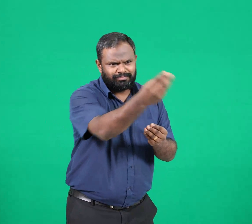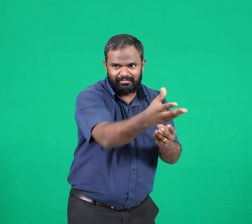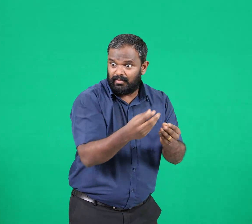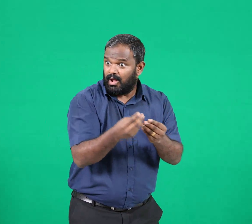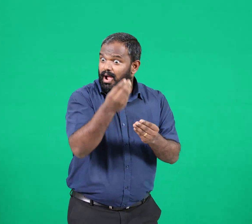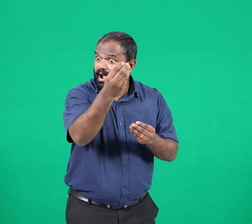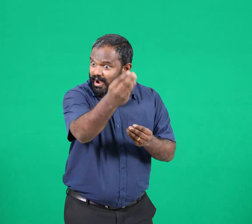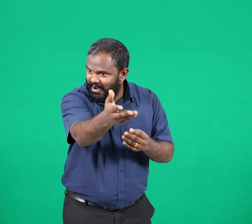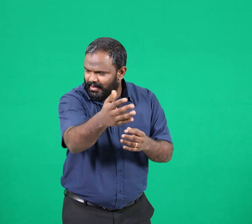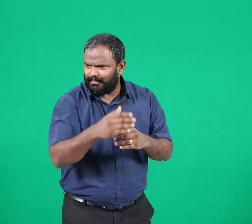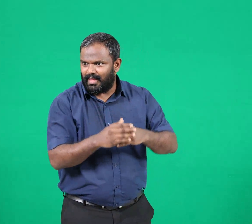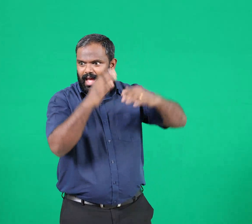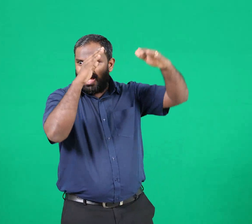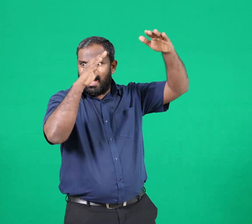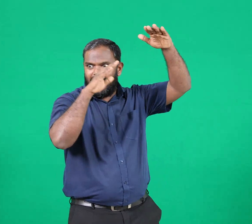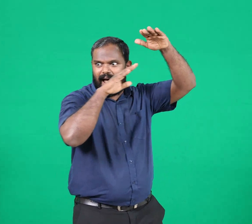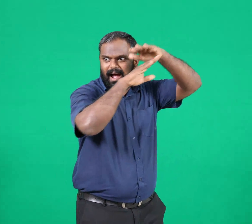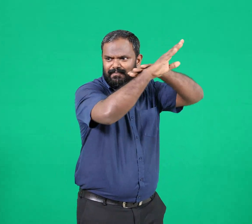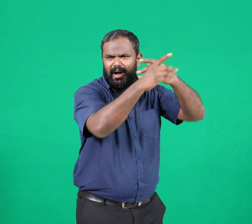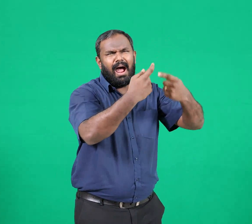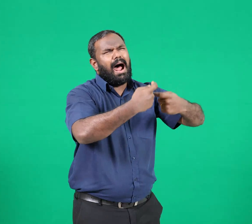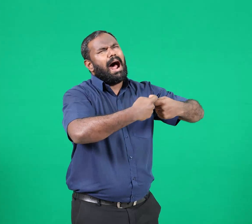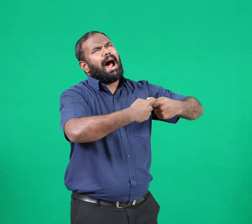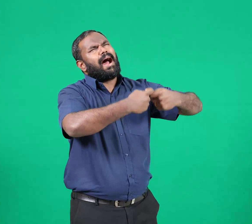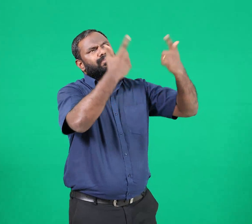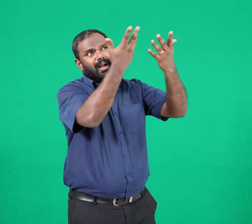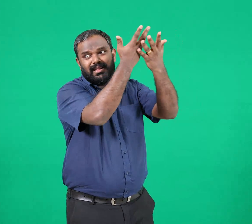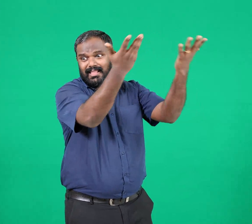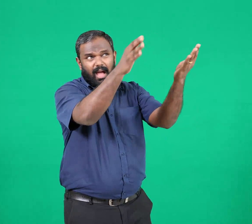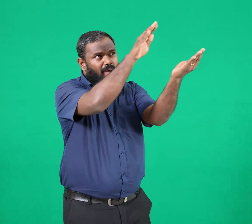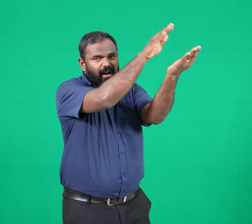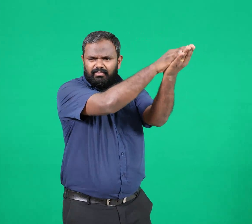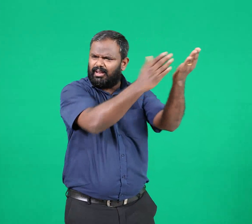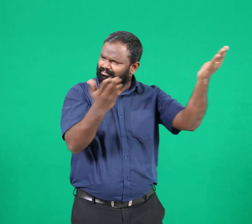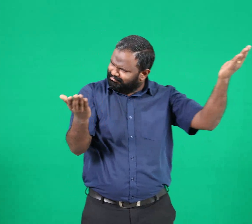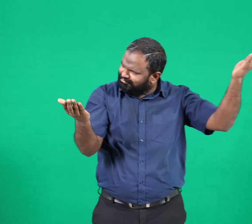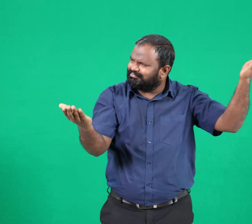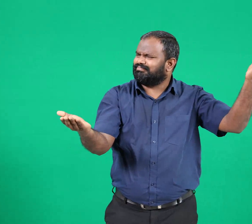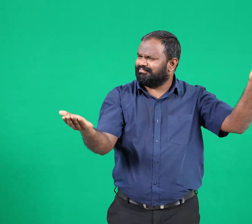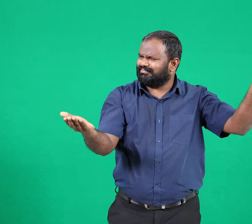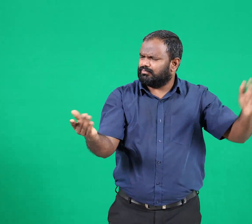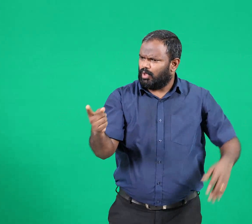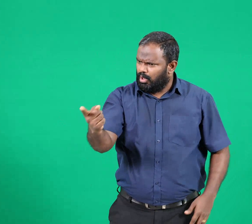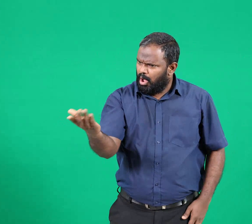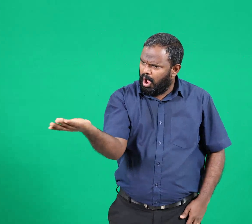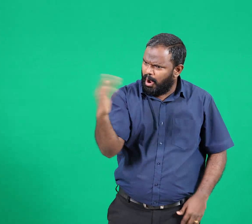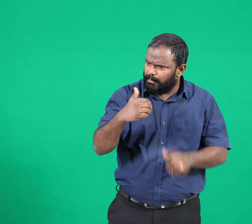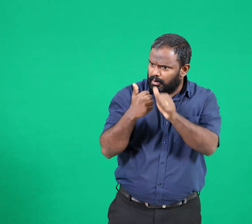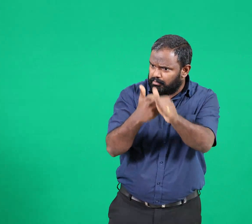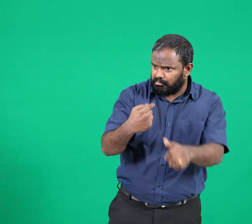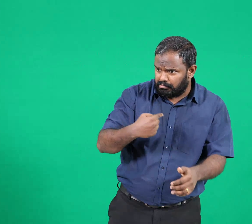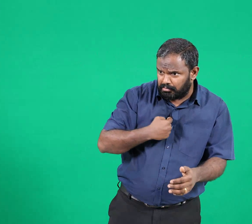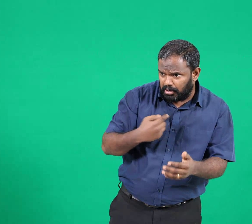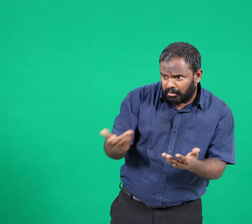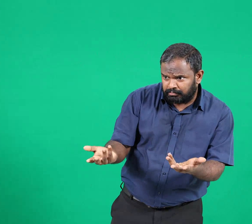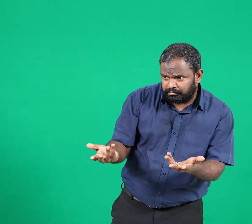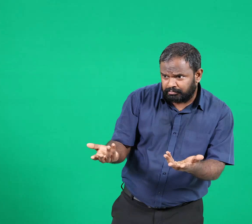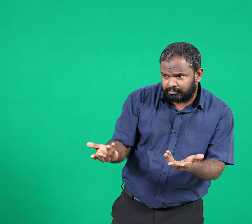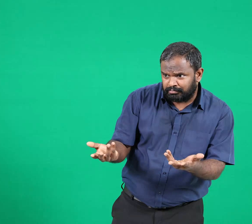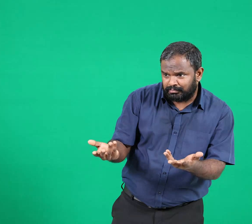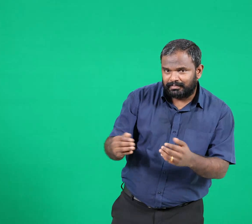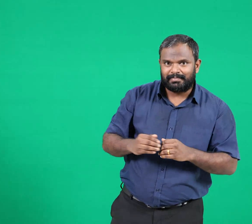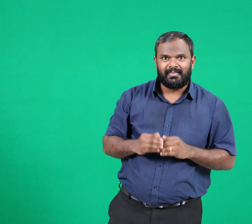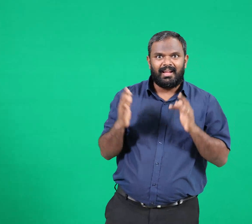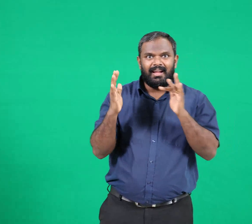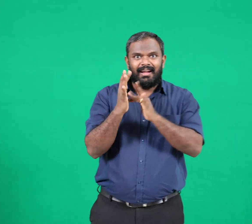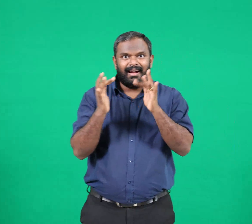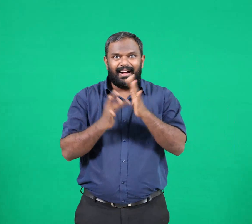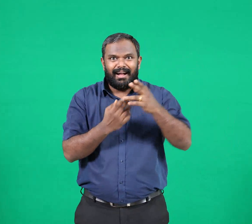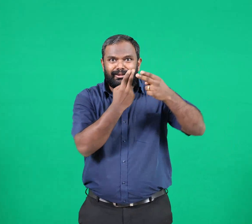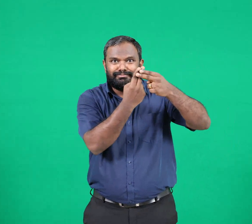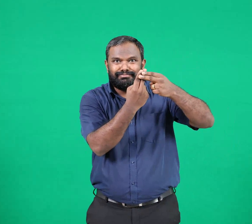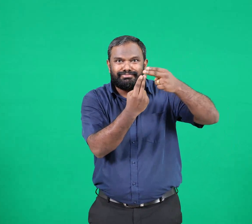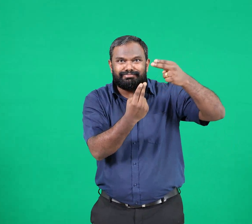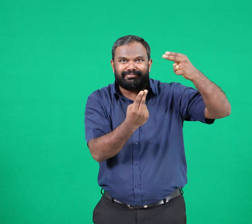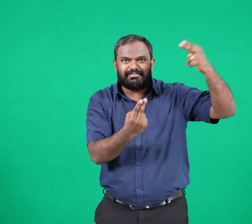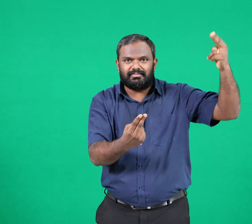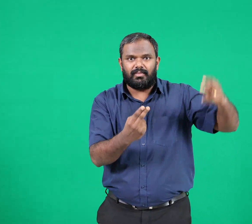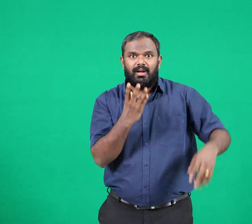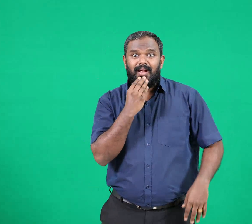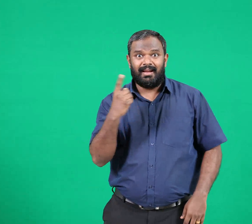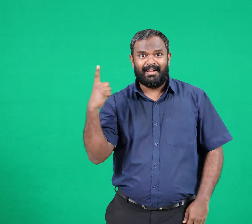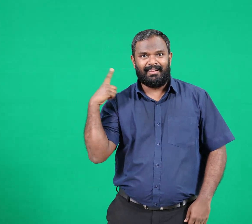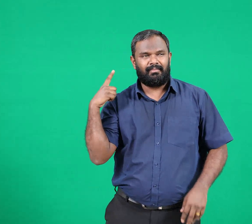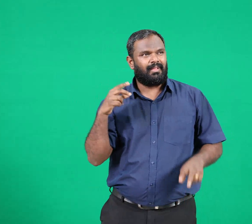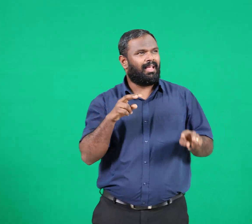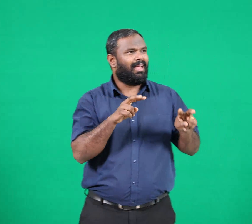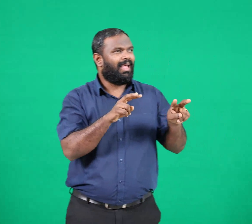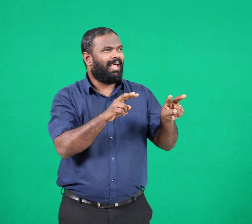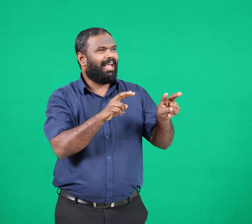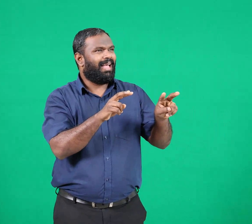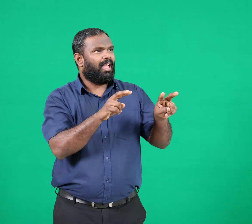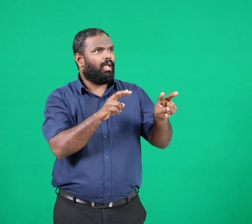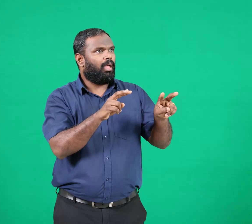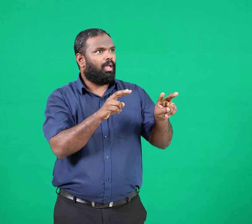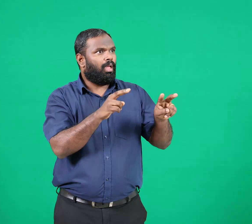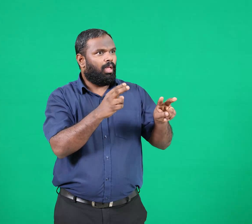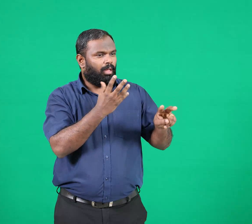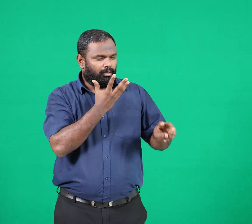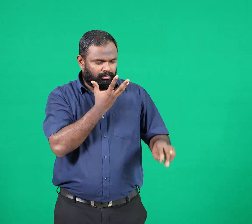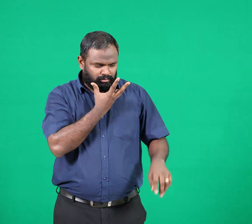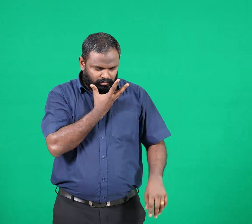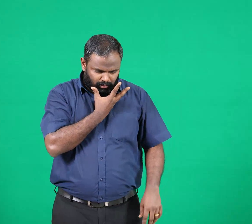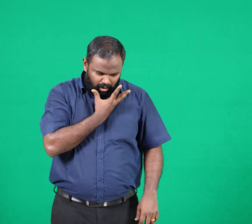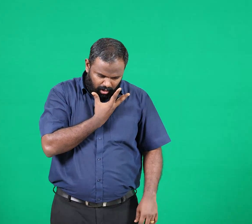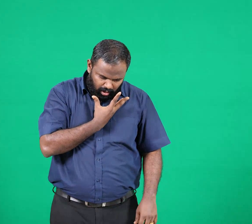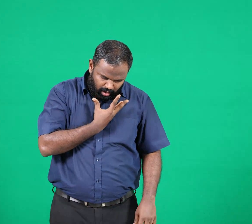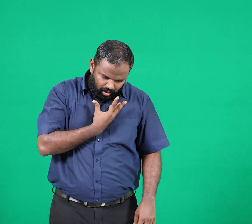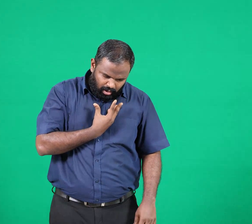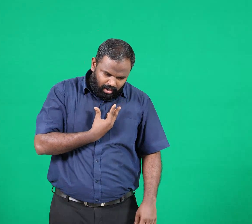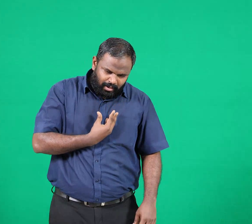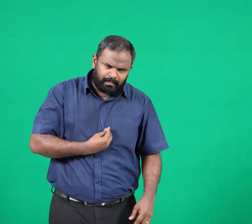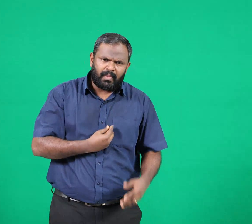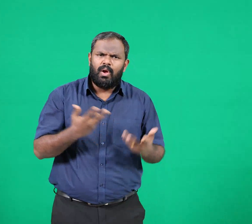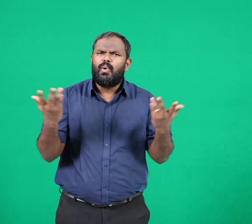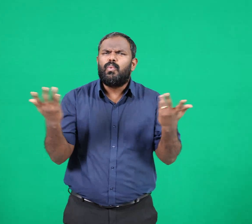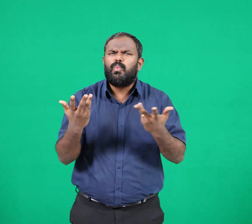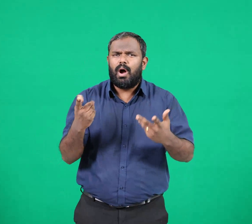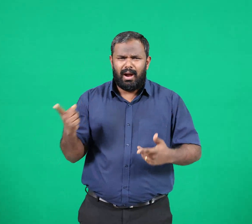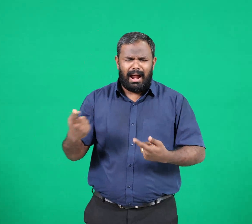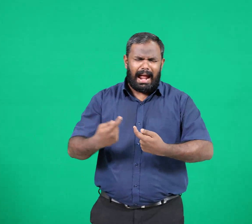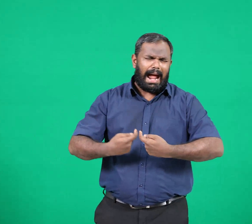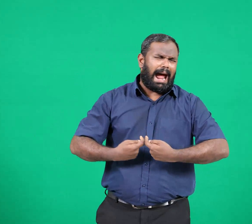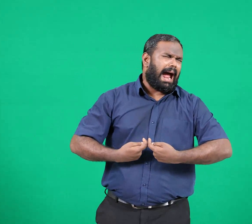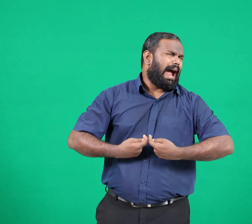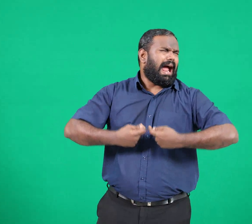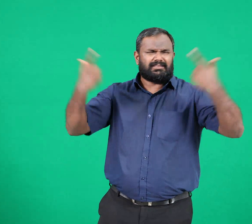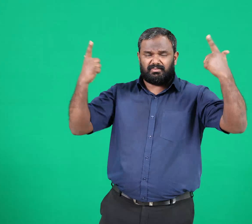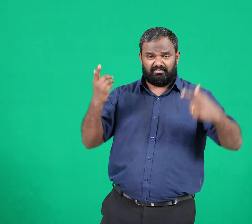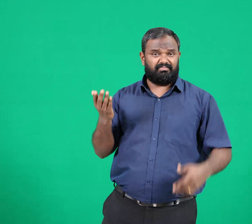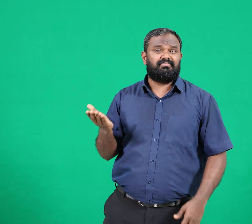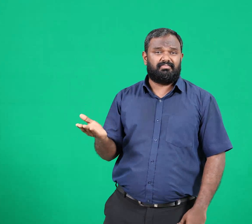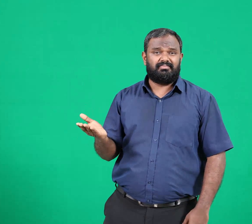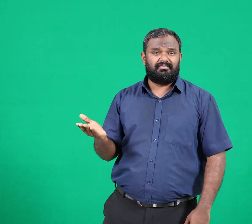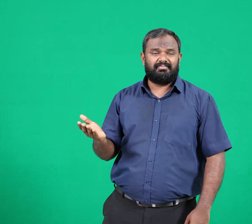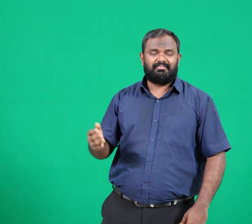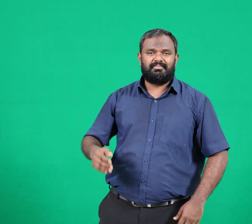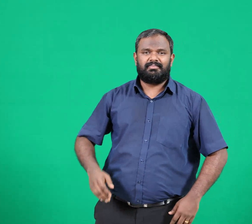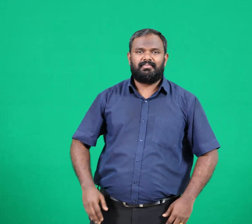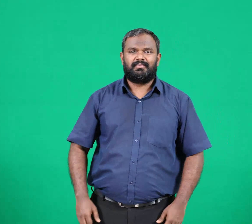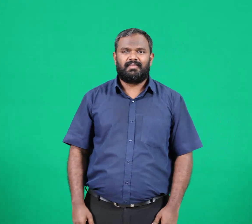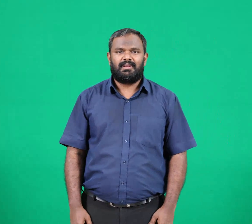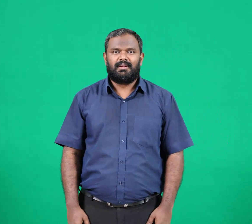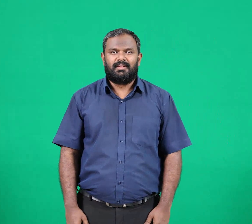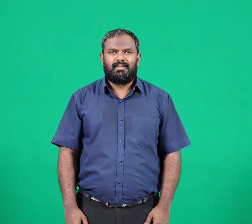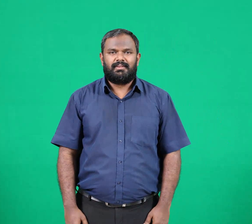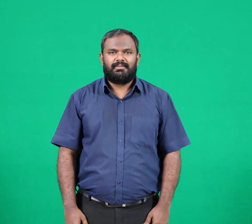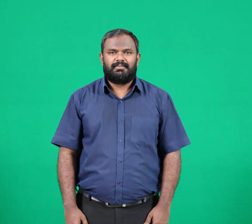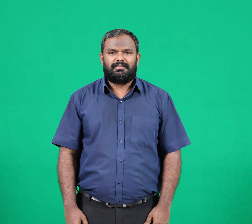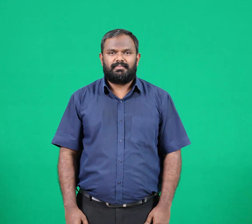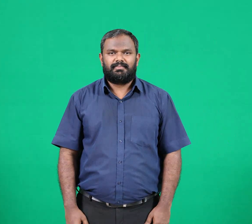Then come, follow Me." But when the ruler heard this, he became very sad, because he was extremely wealthy.